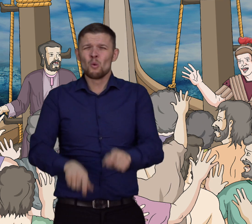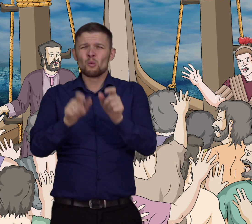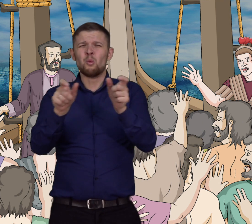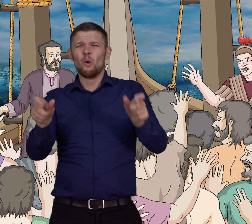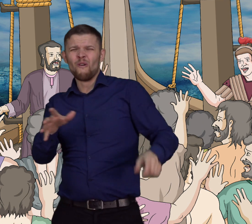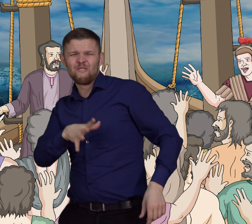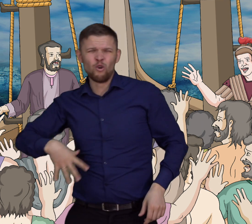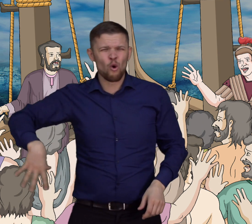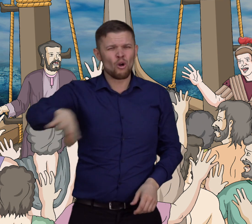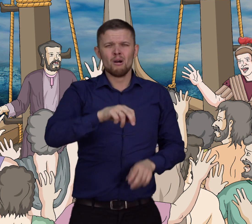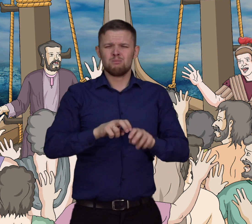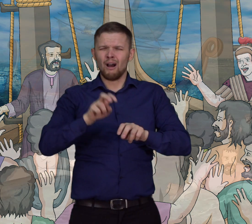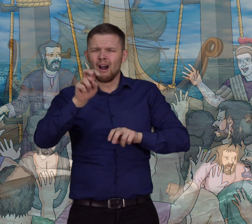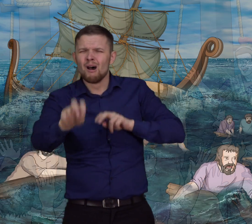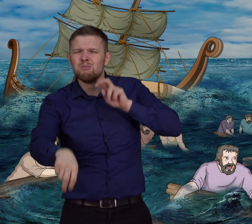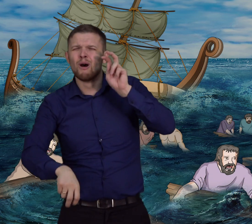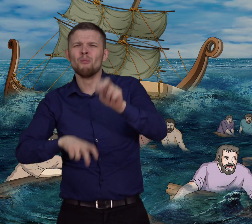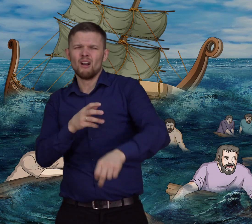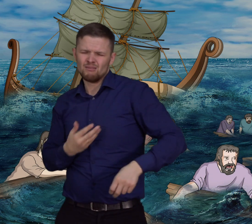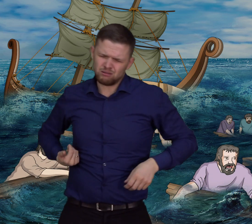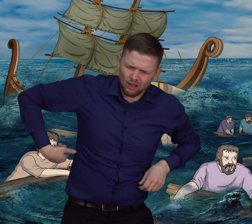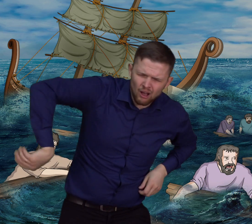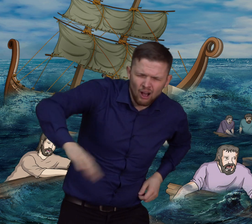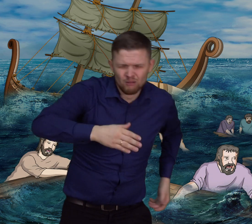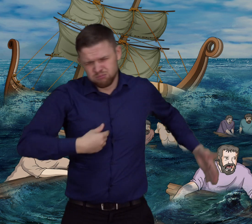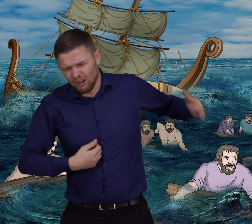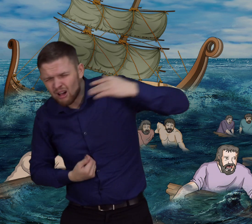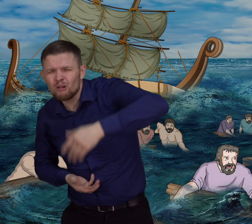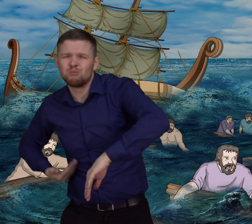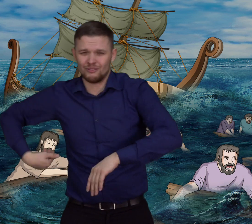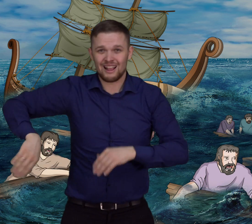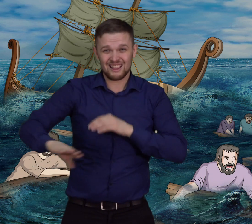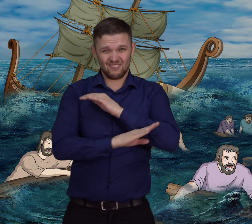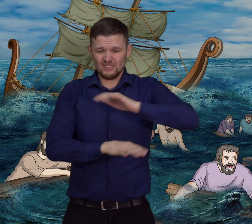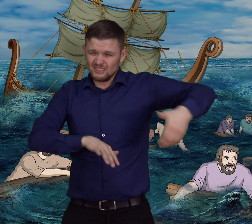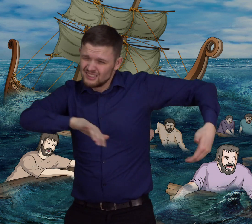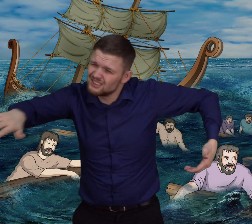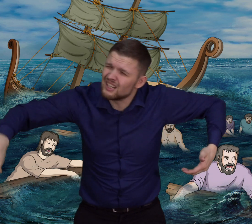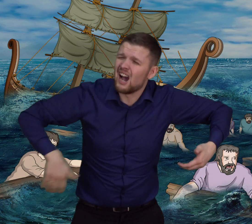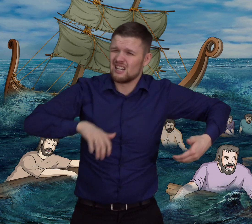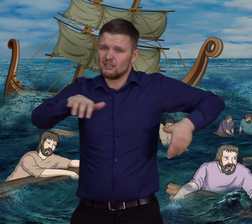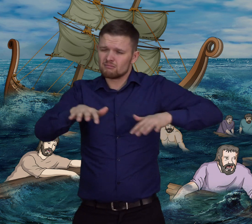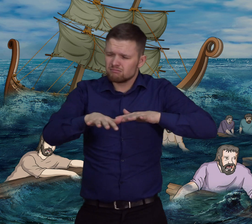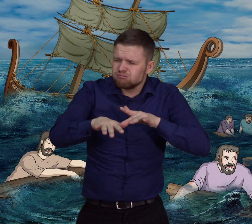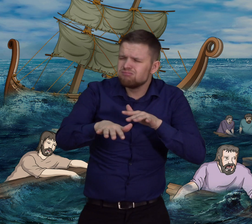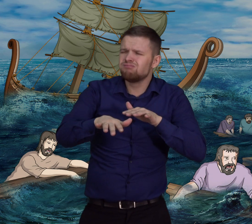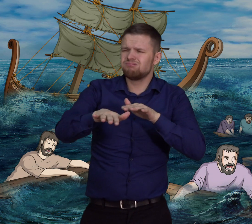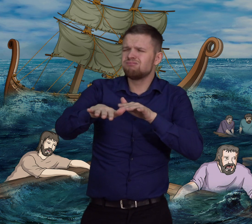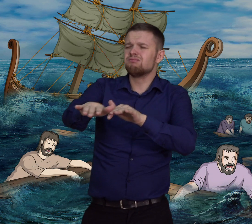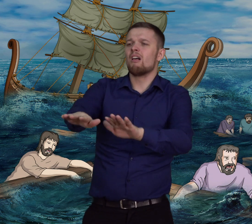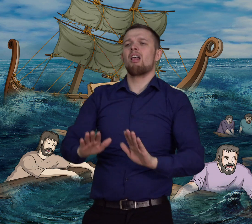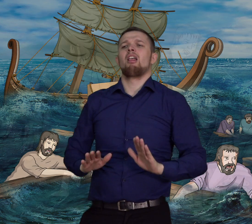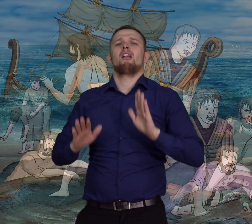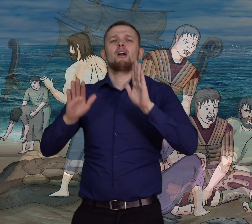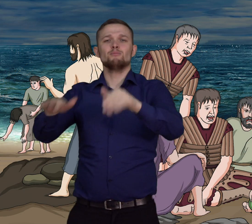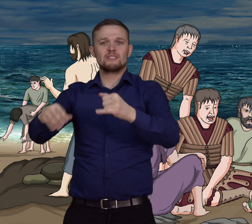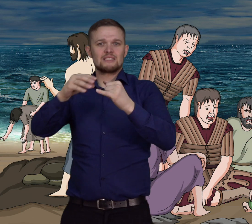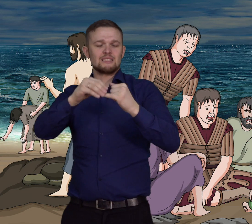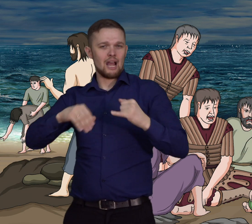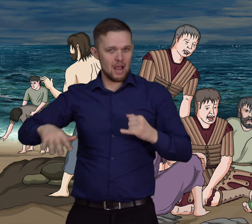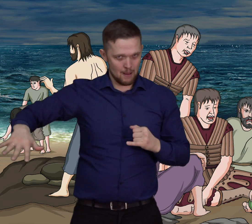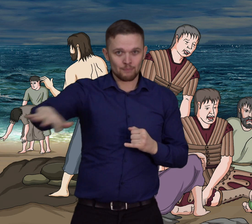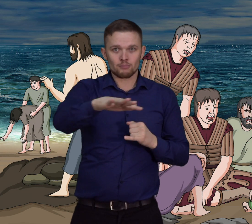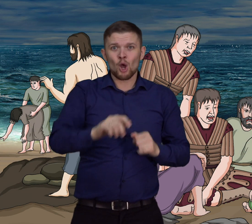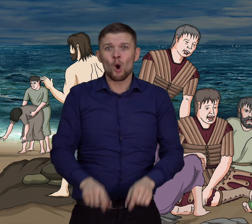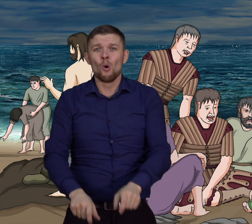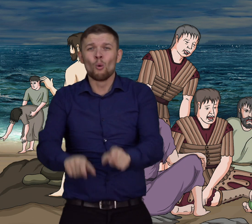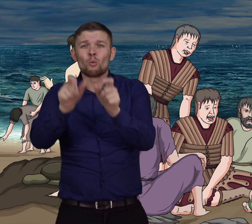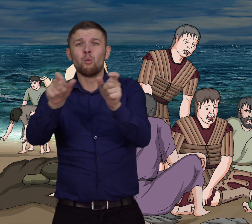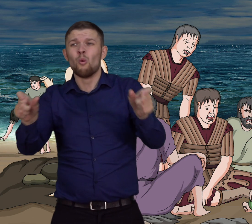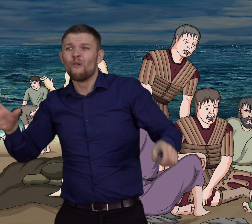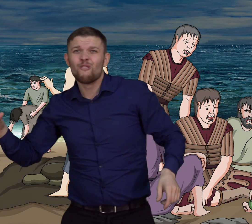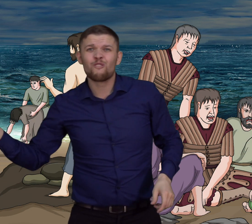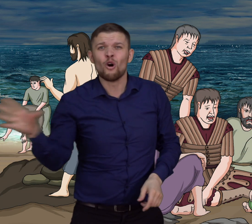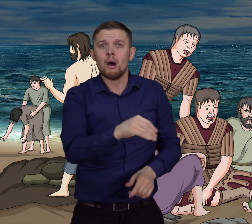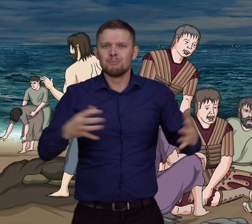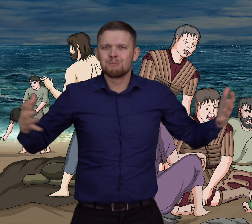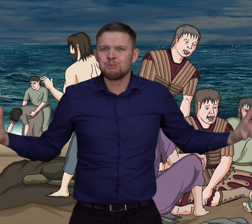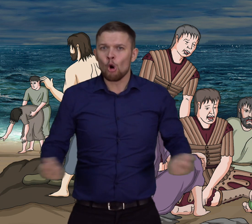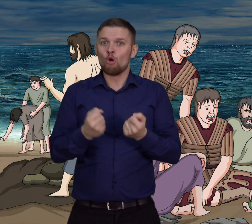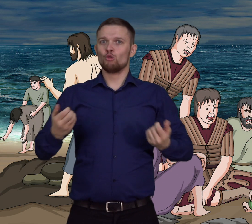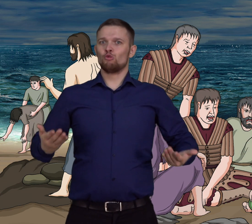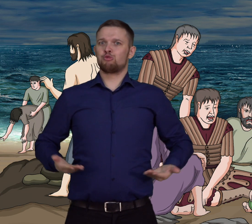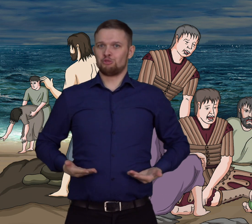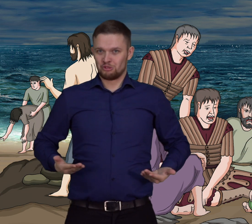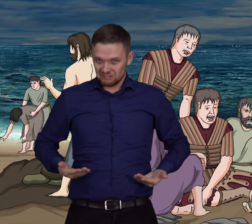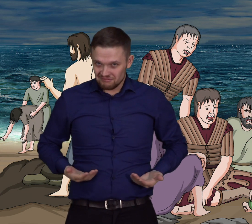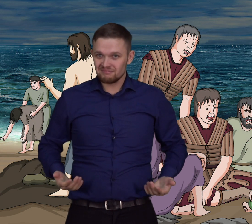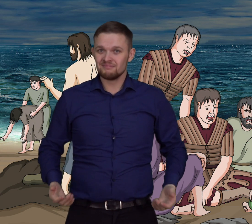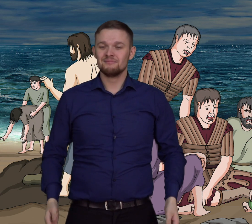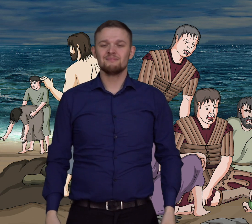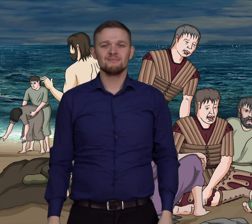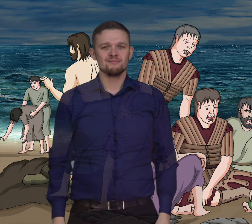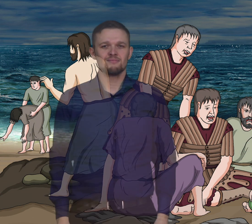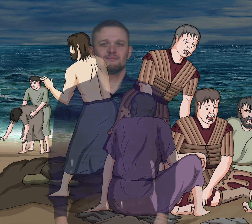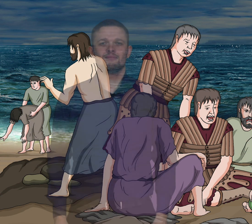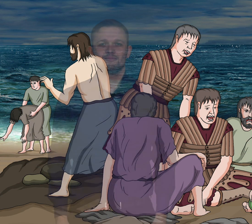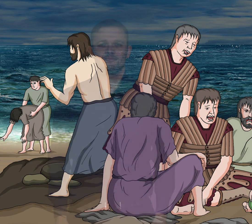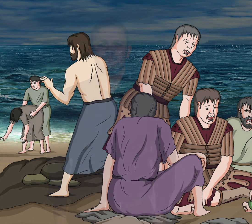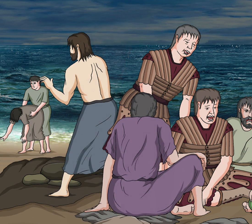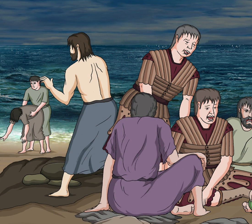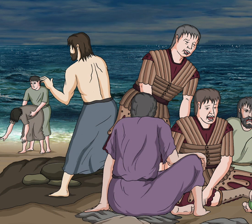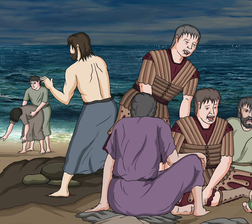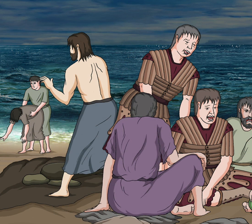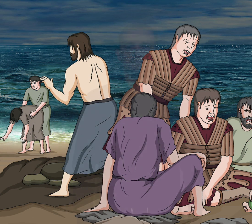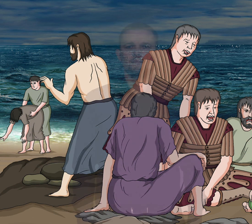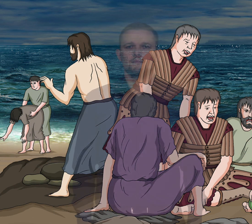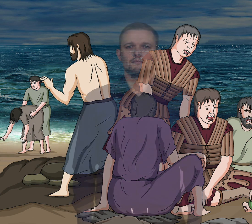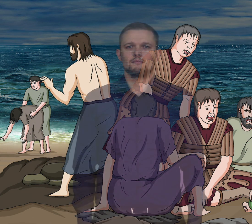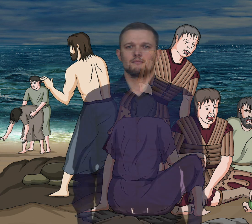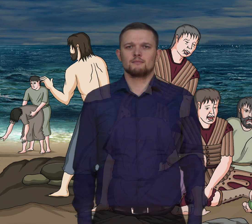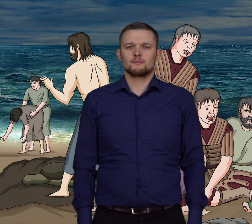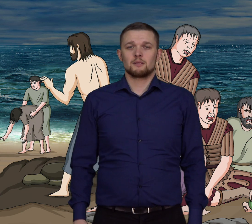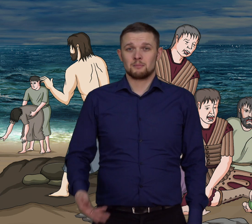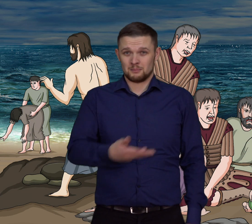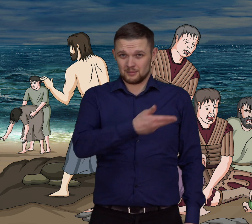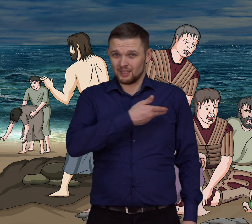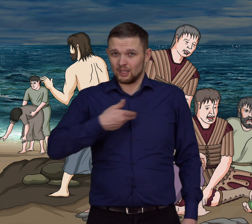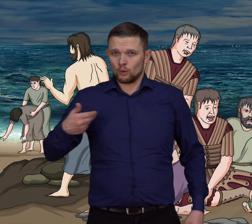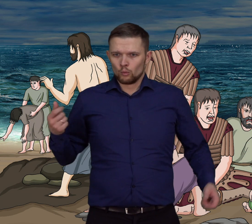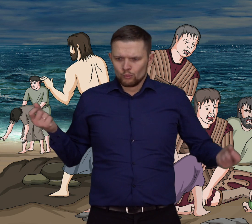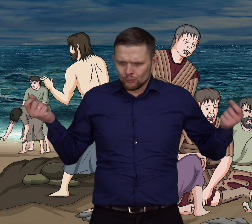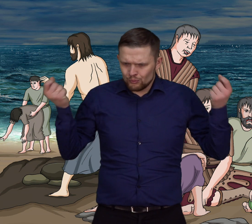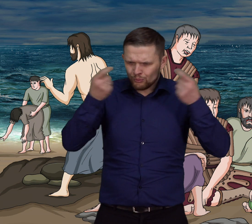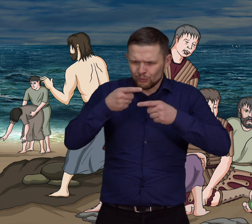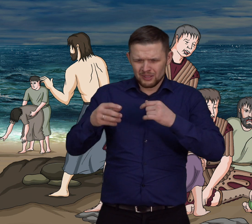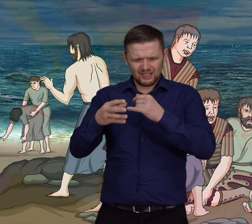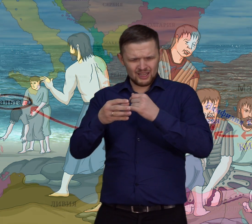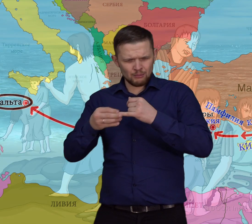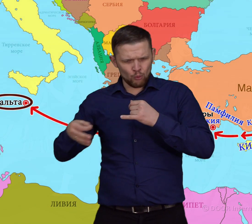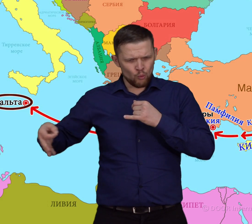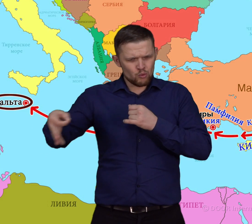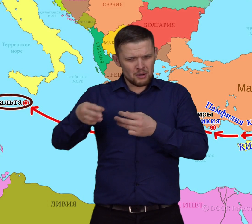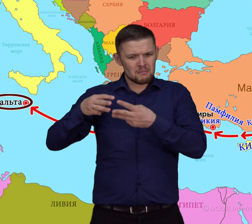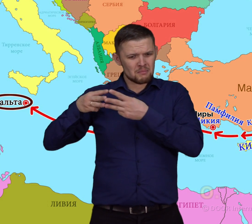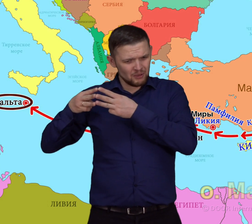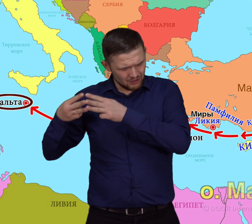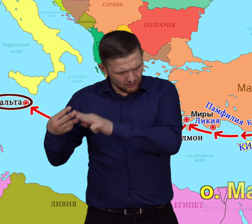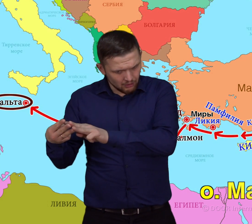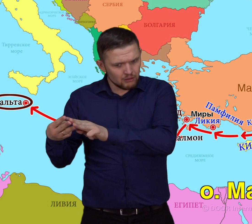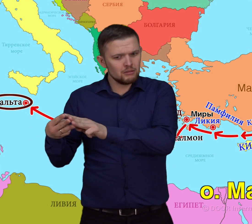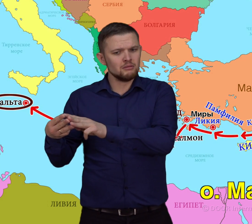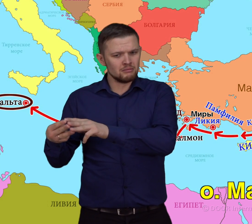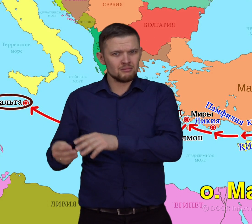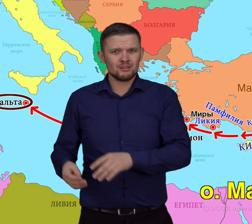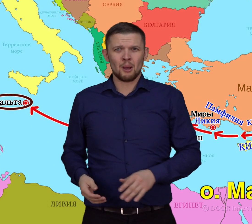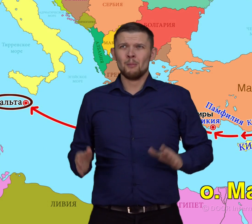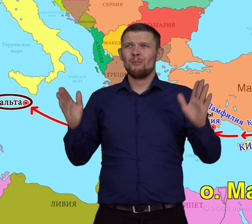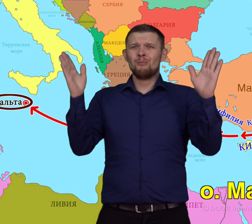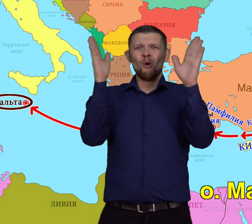He commanded those who could swim to jump overboard first and get to land. The rest were to follow on planks and various parts of the ship. In this way everyone was brought safely to land.